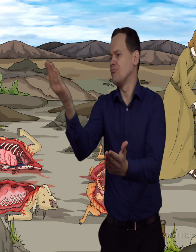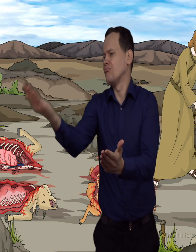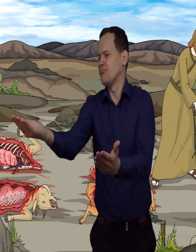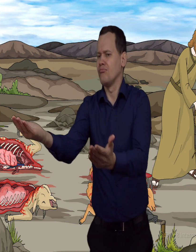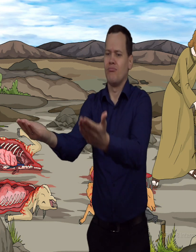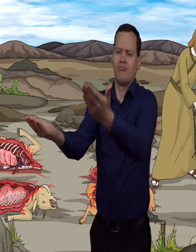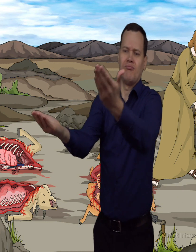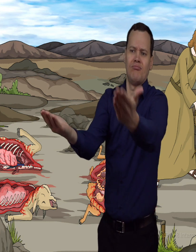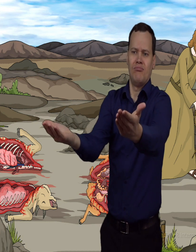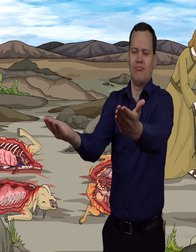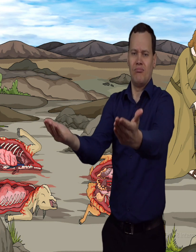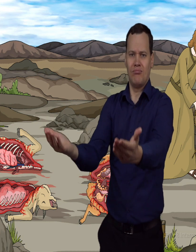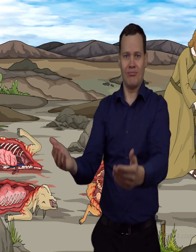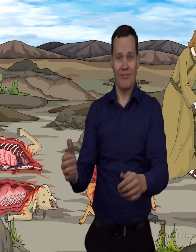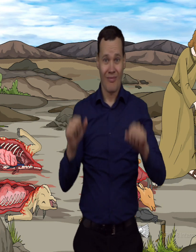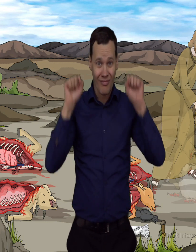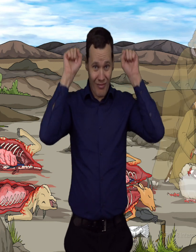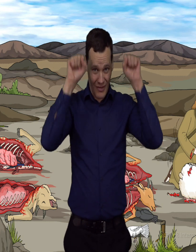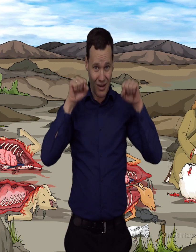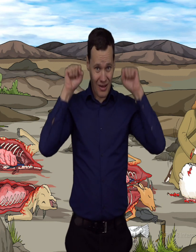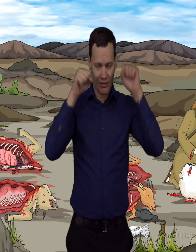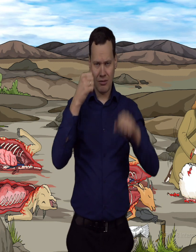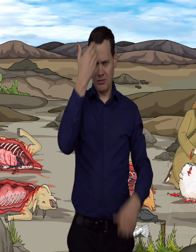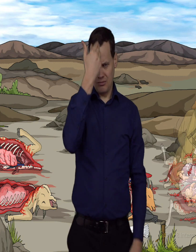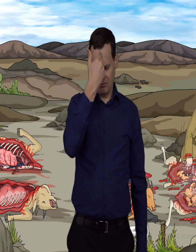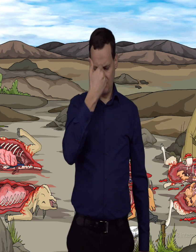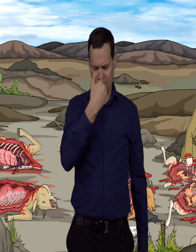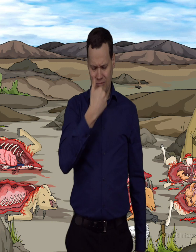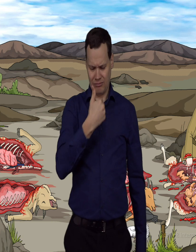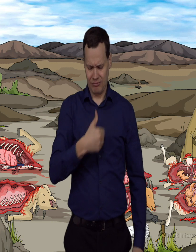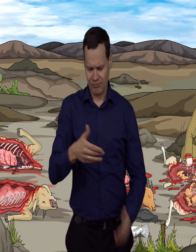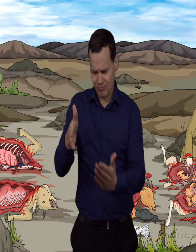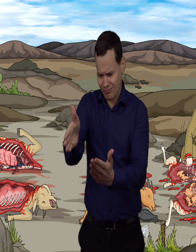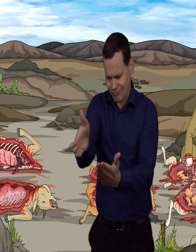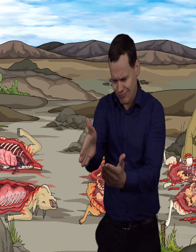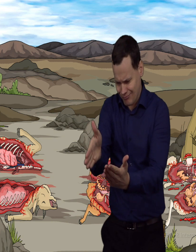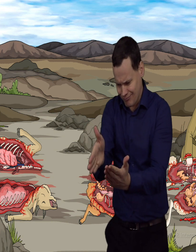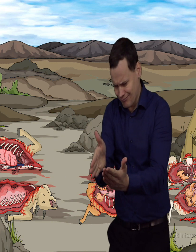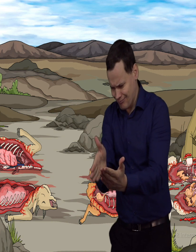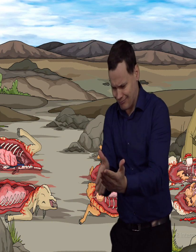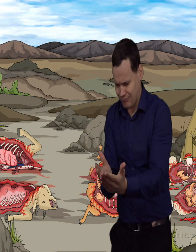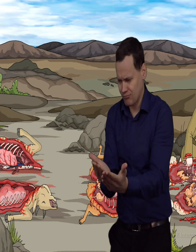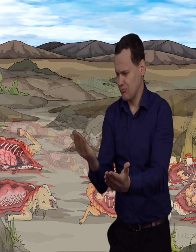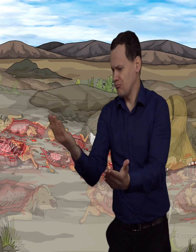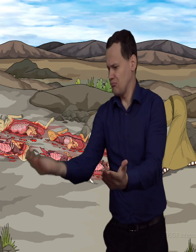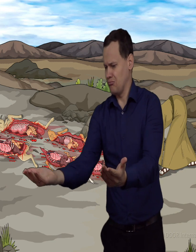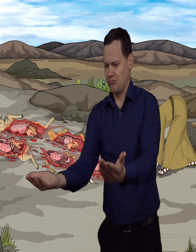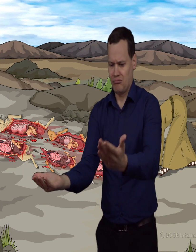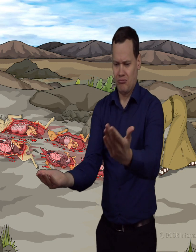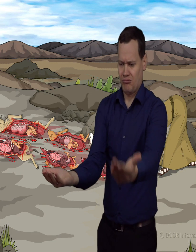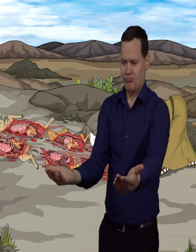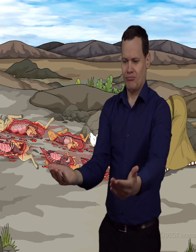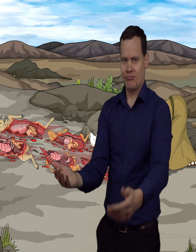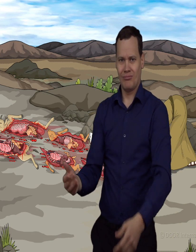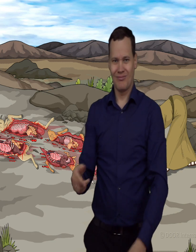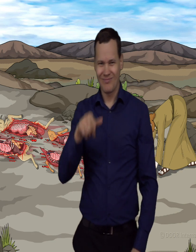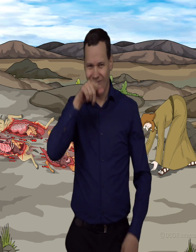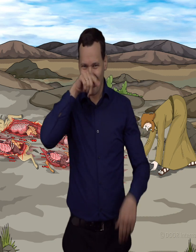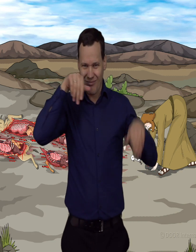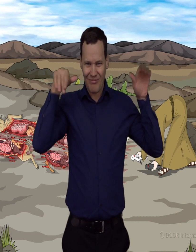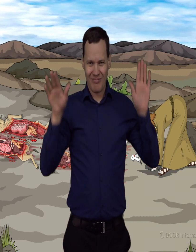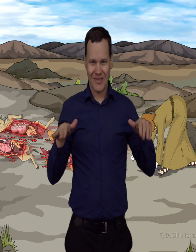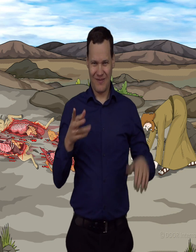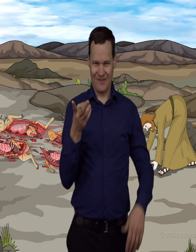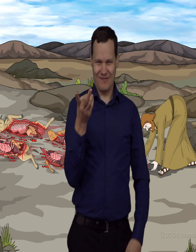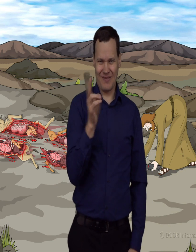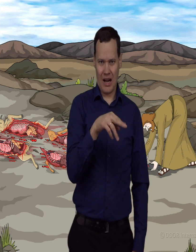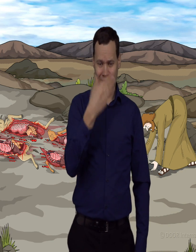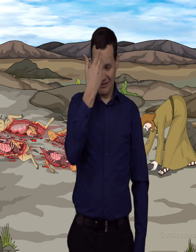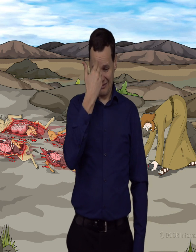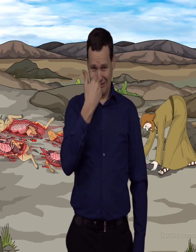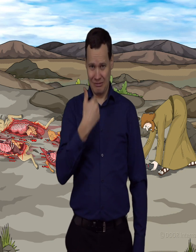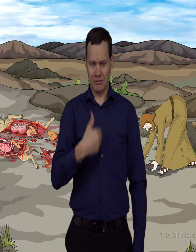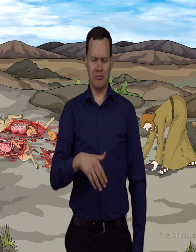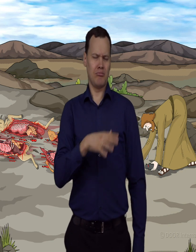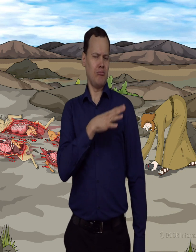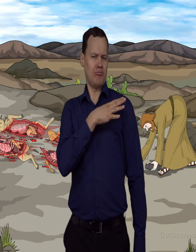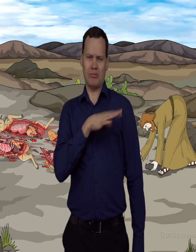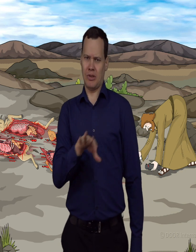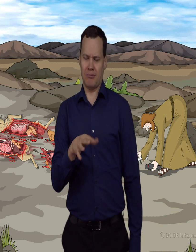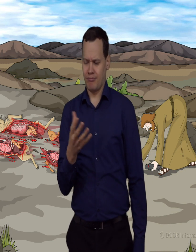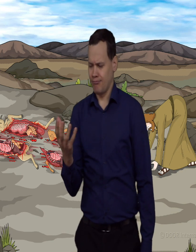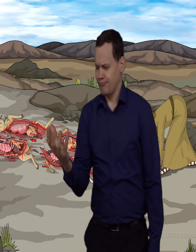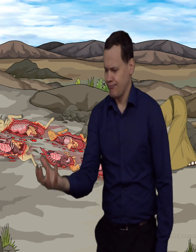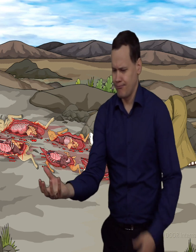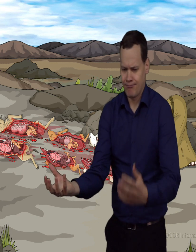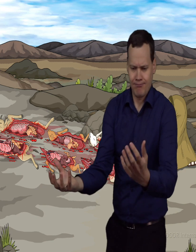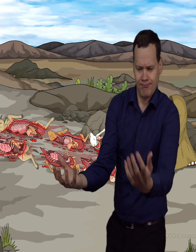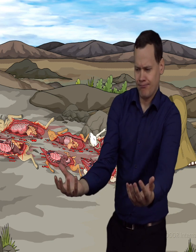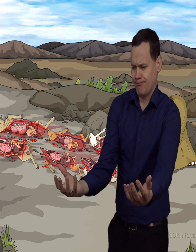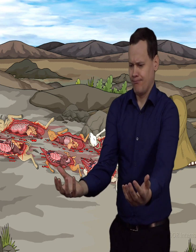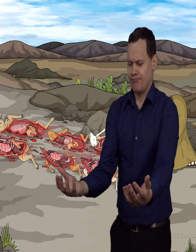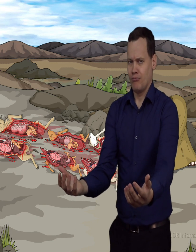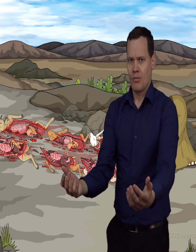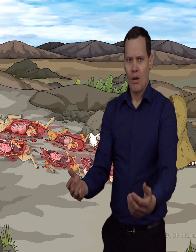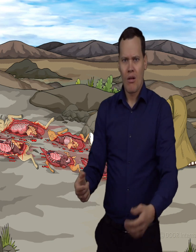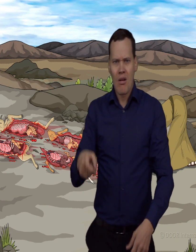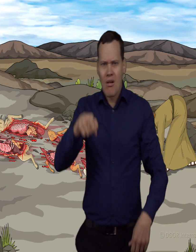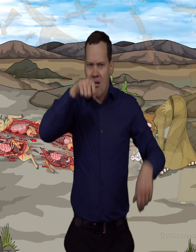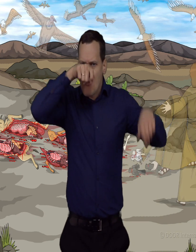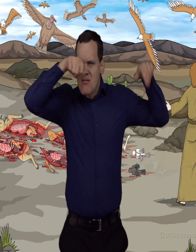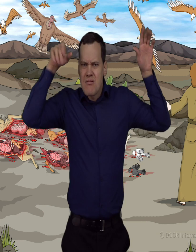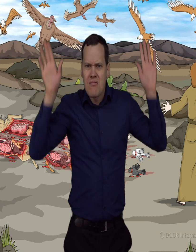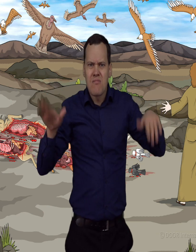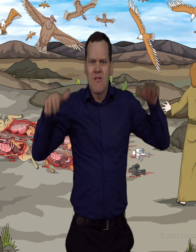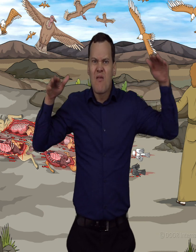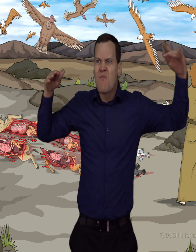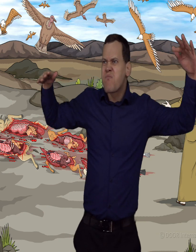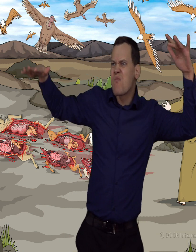The birds, however, he did not cut in half.